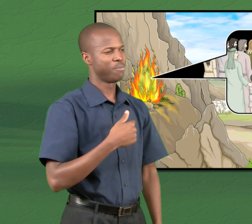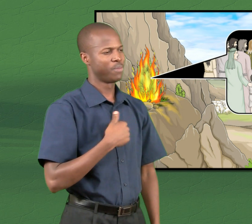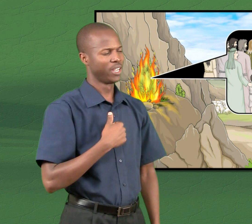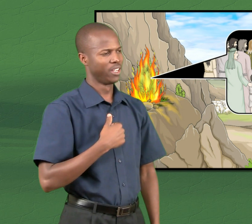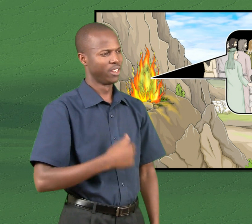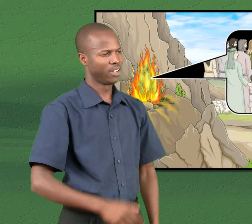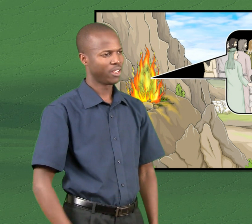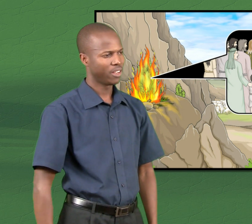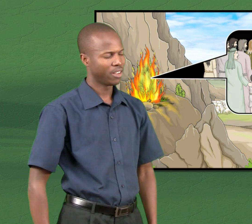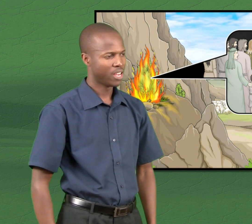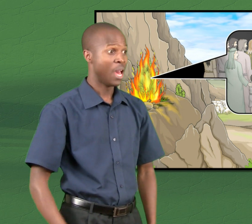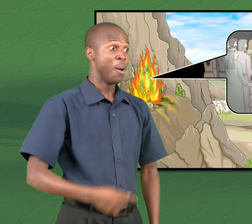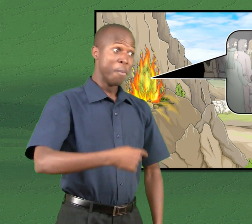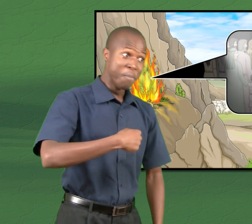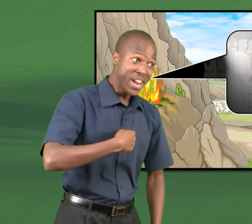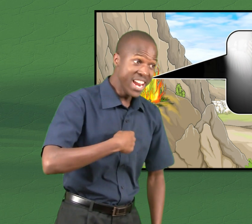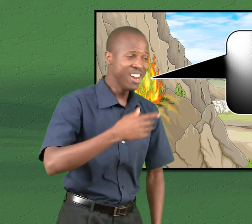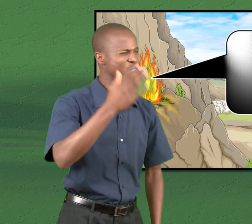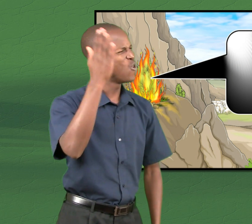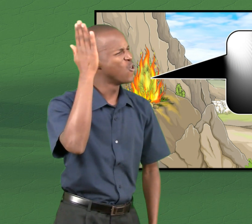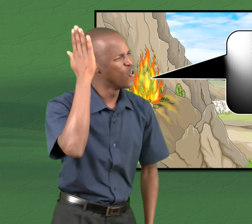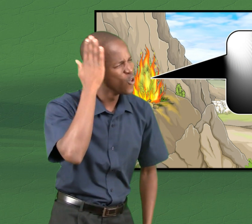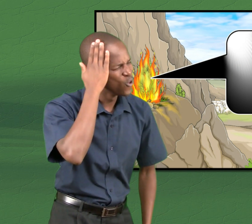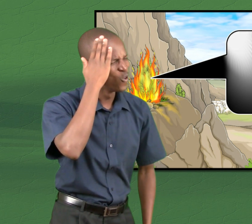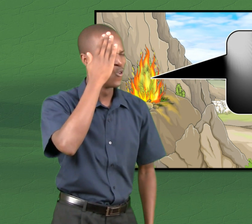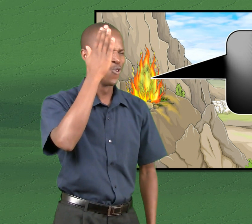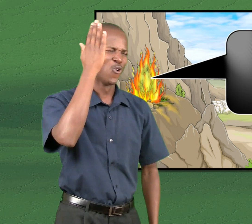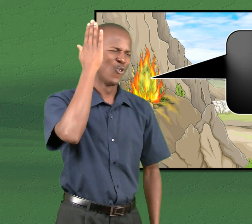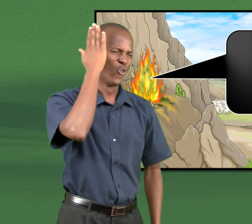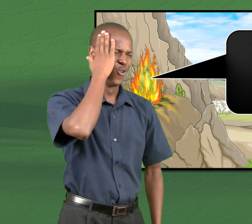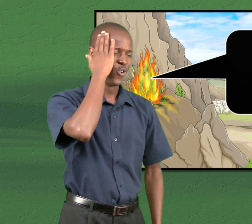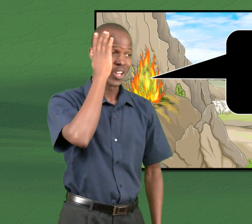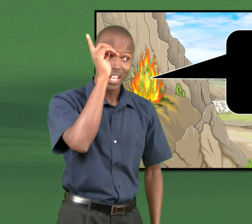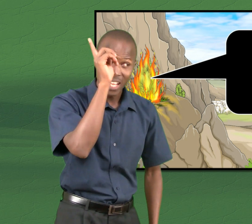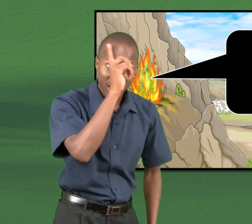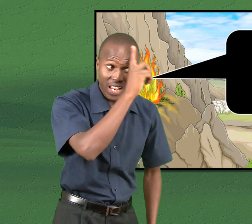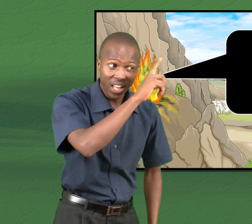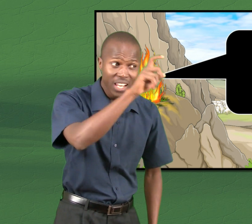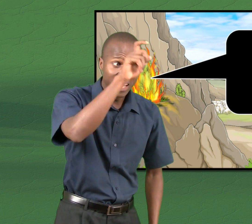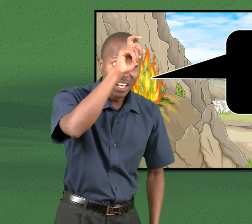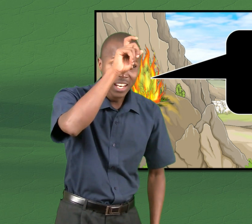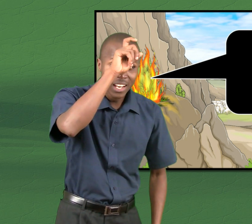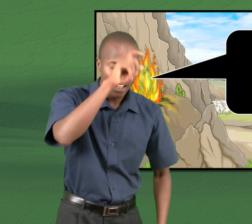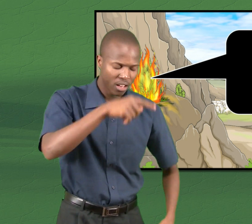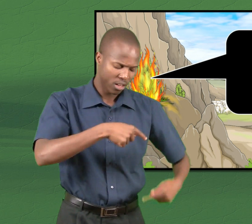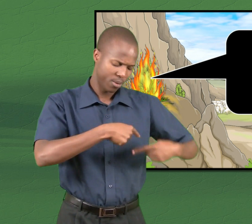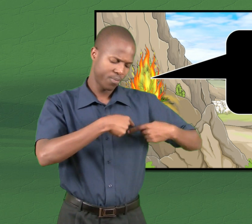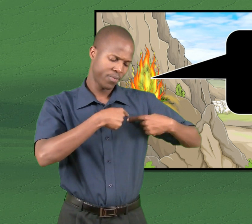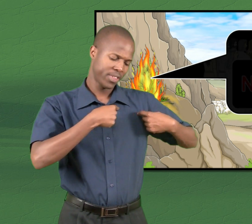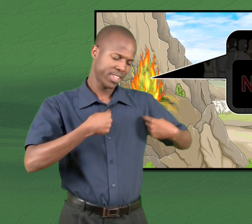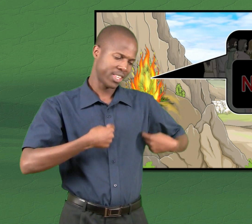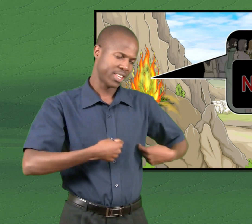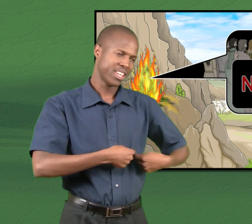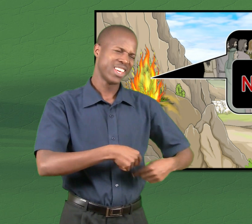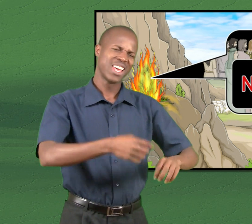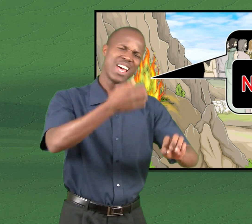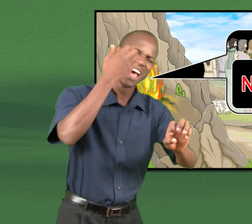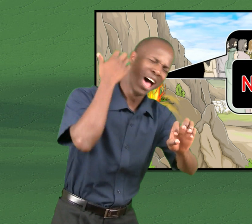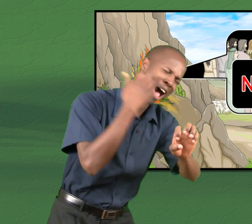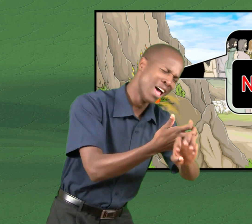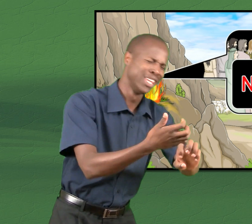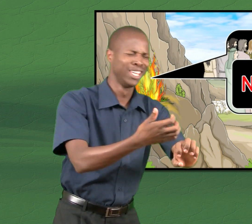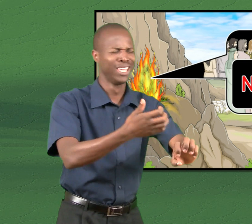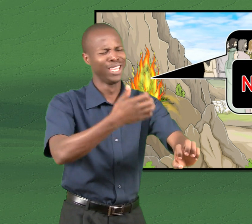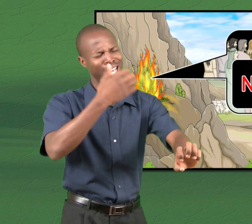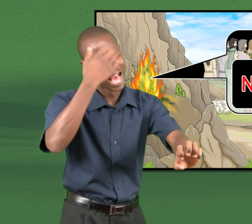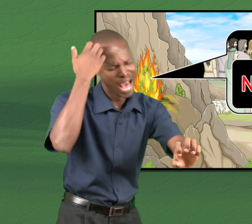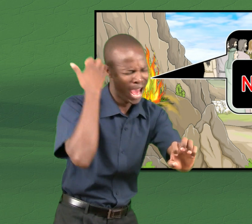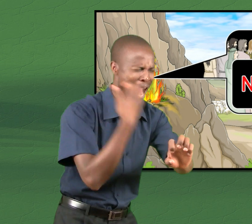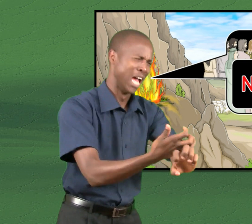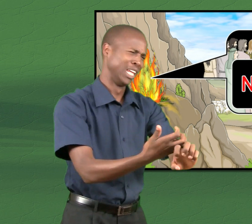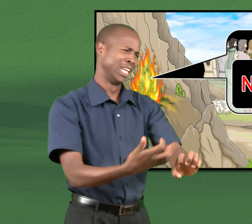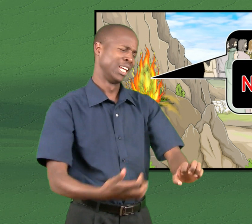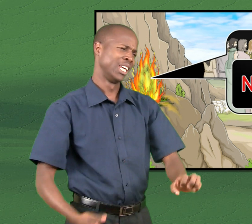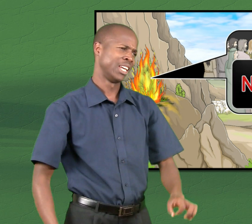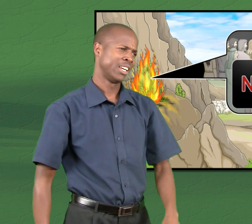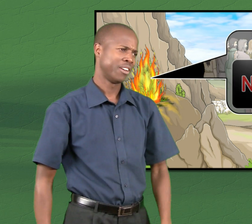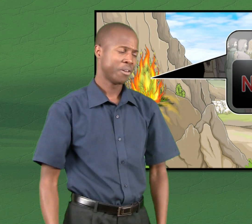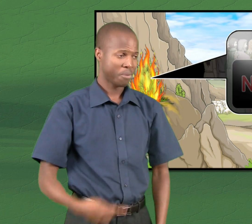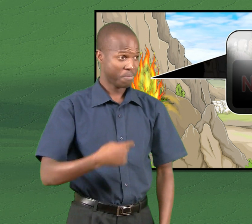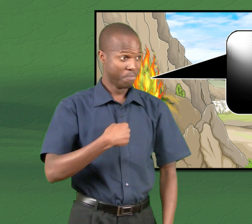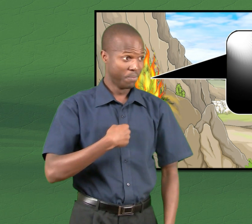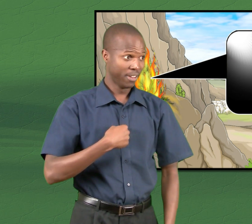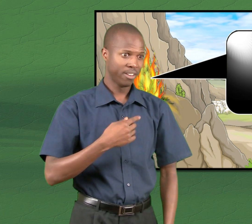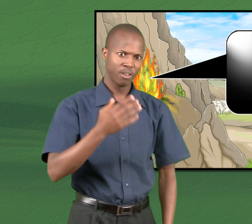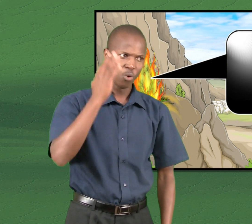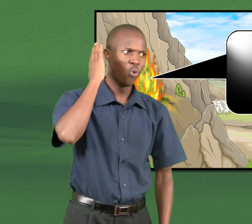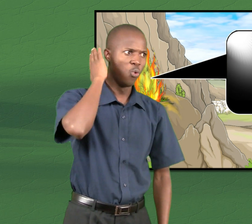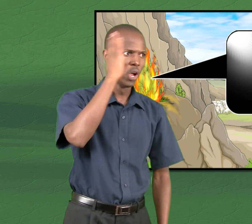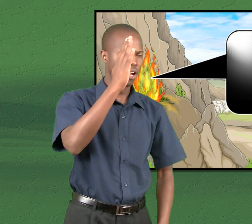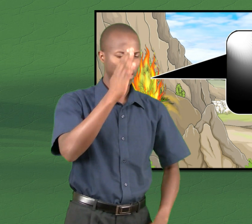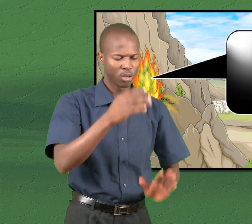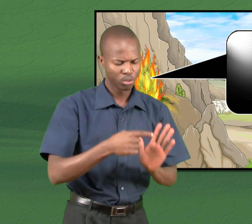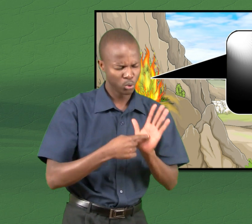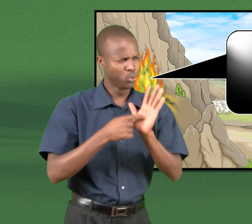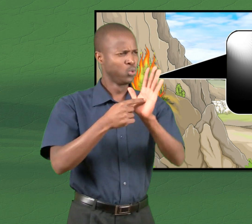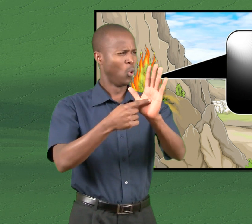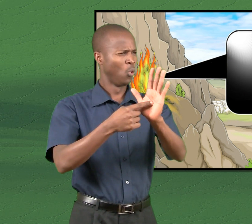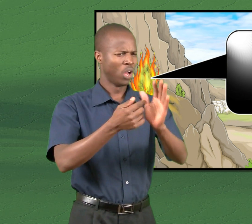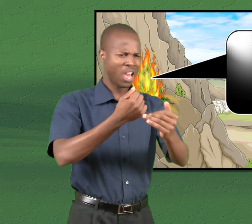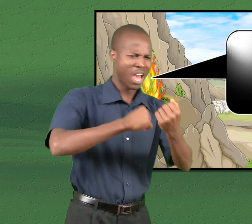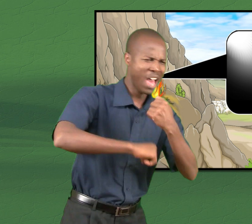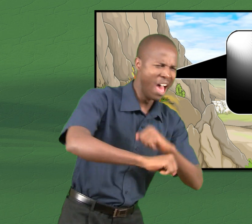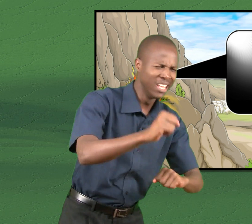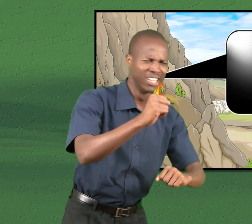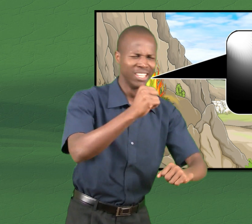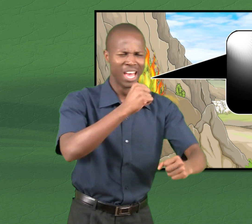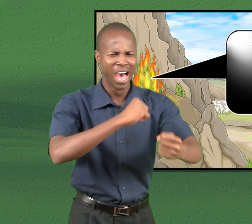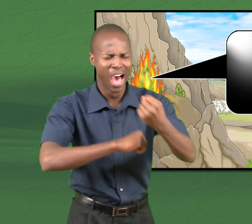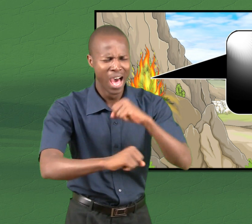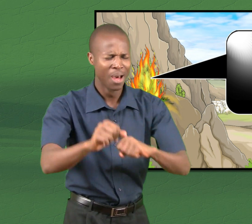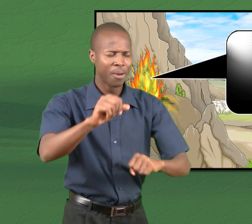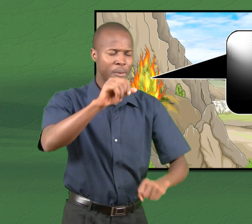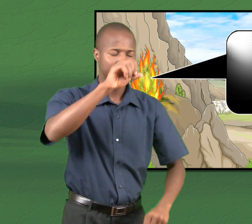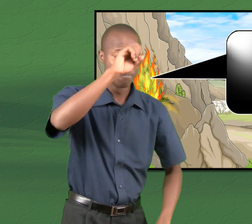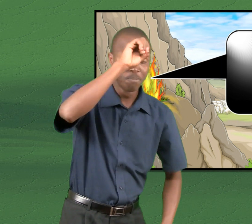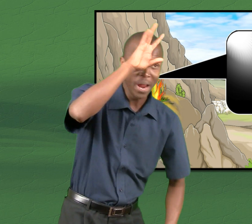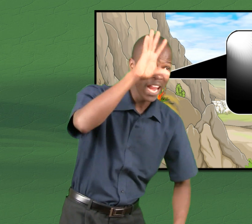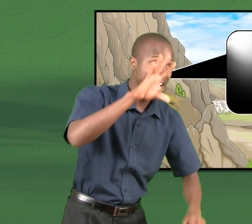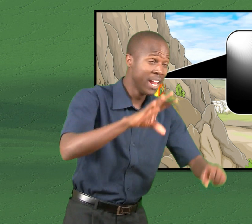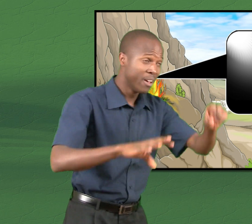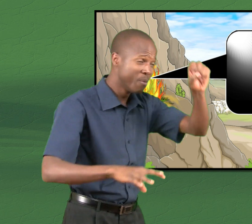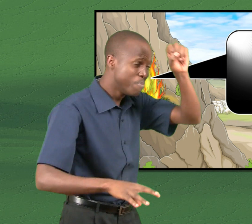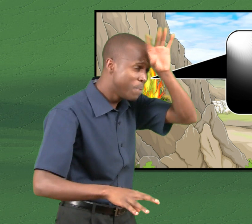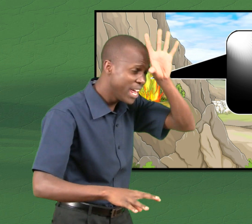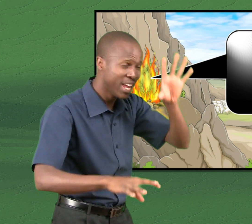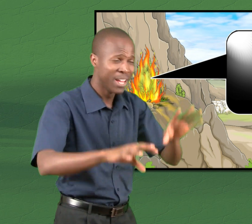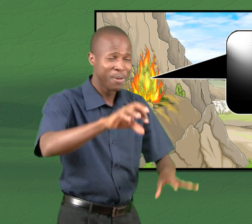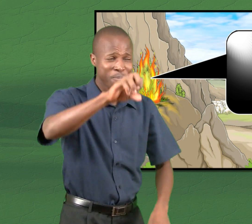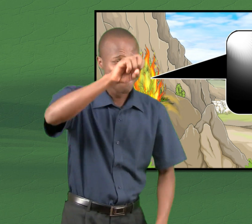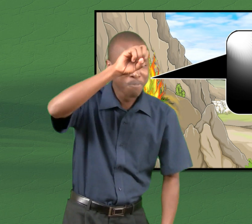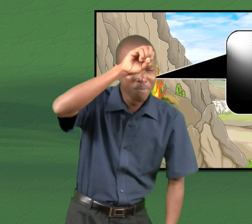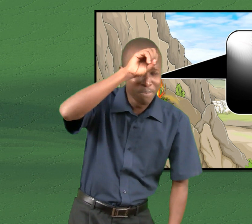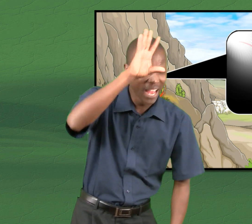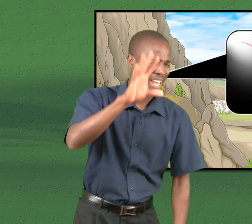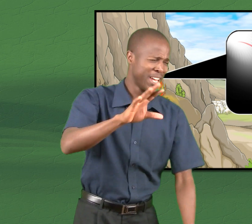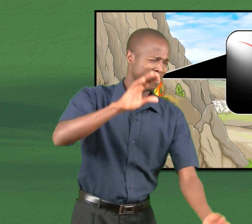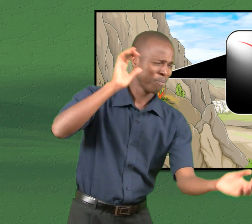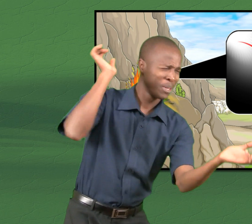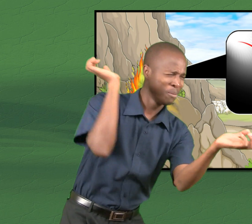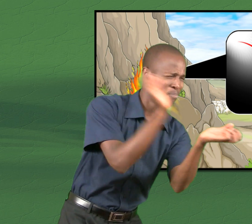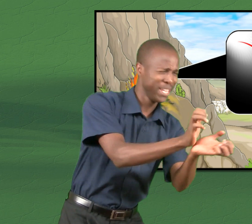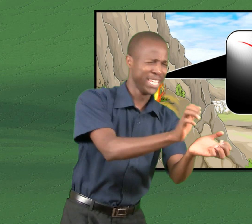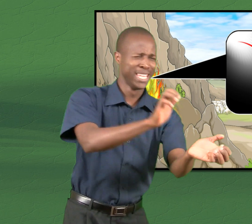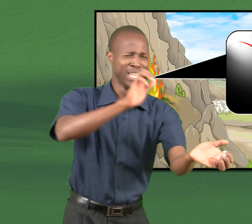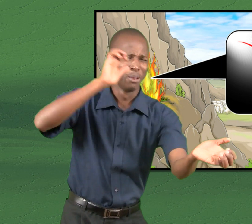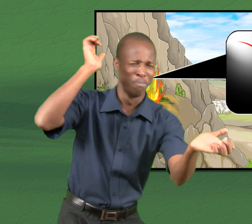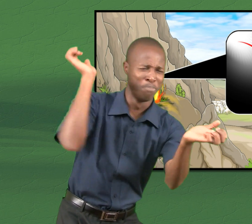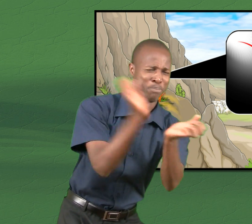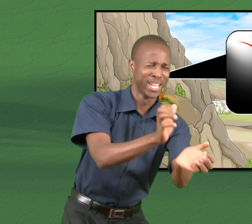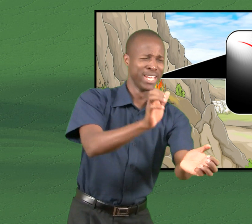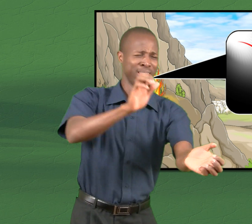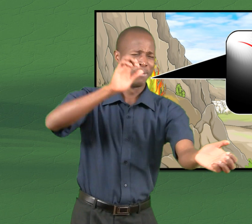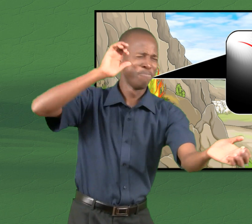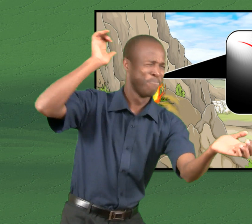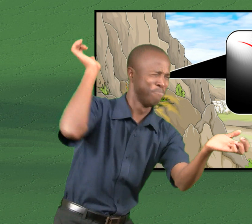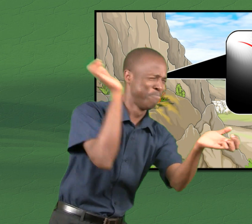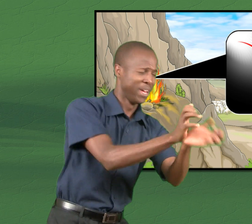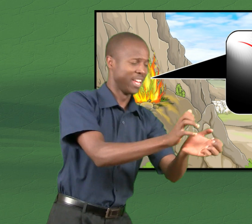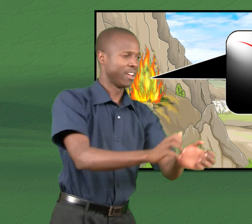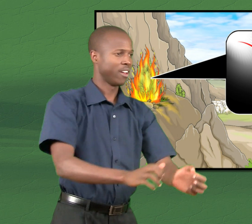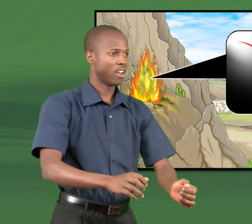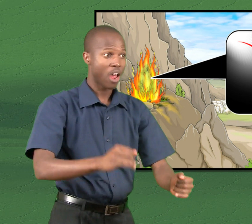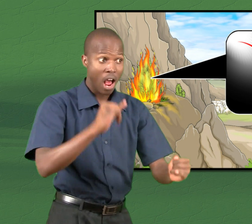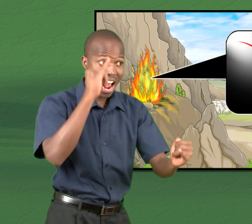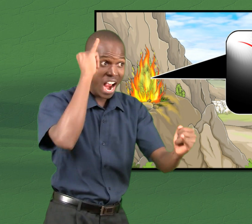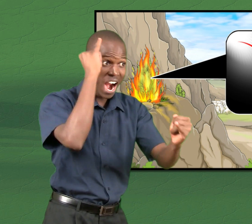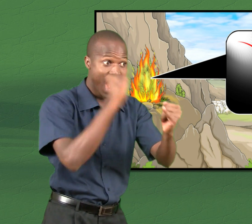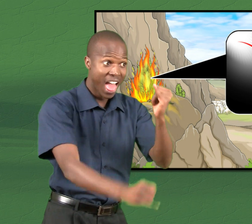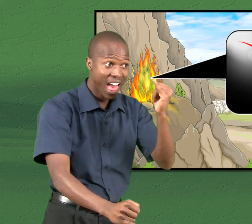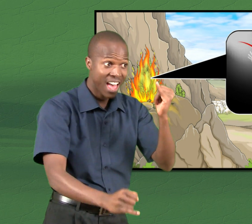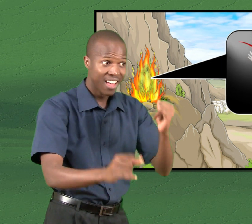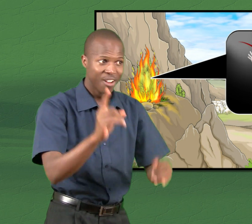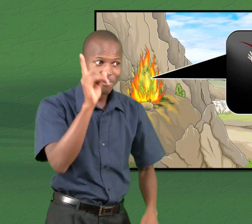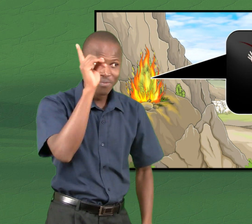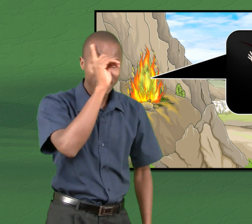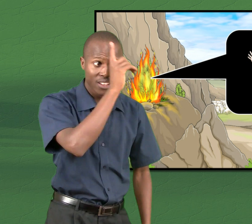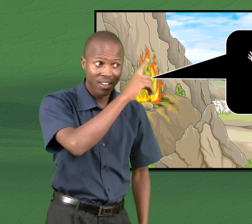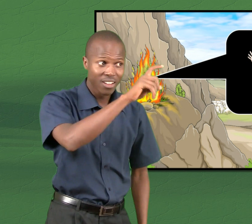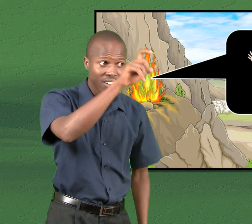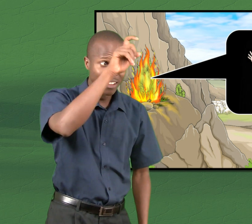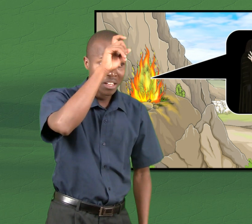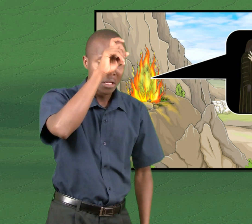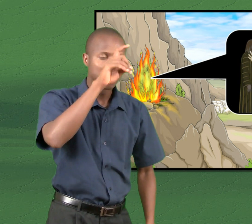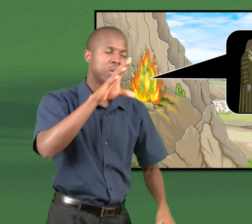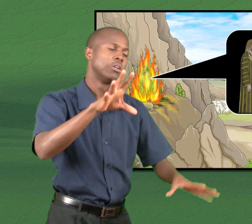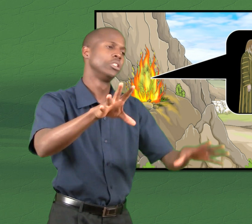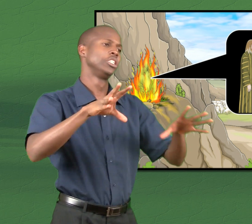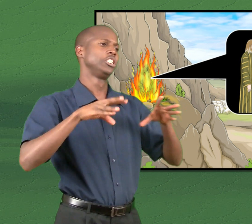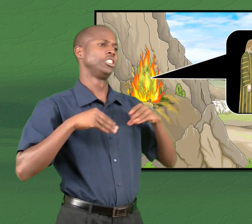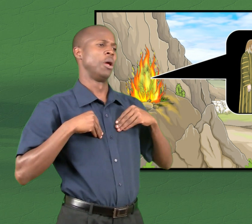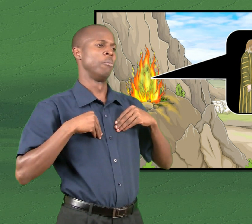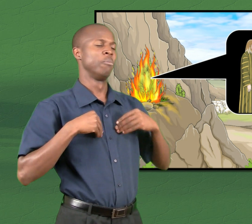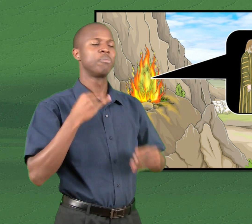But I know that the king of Egypt will not allow you to go unless a mighty hand compels him. So I will stretch out My hand and strike the Egyptians with all the wonders I will perform among them.